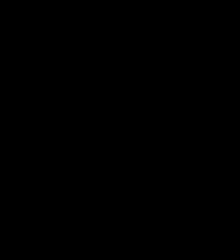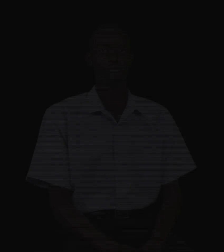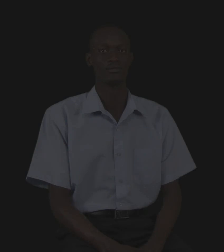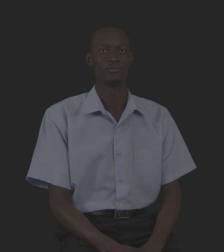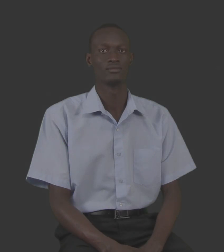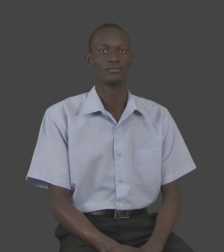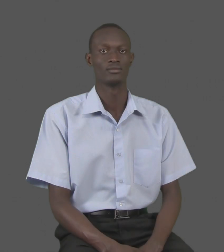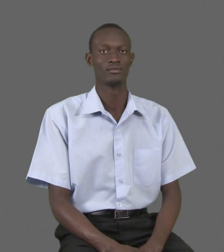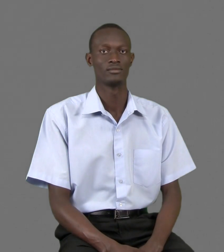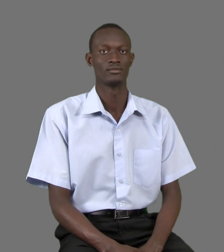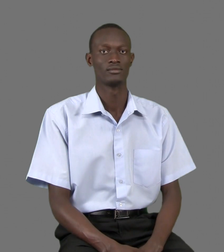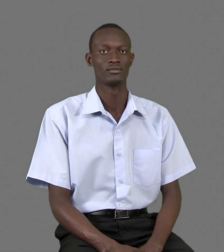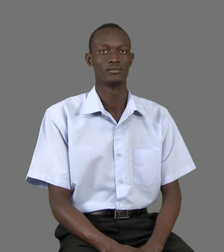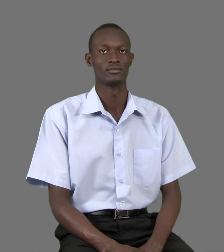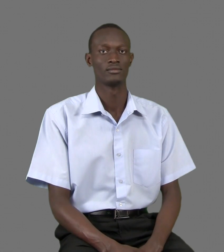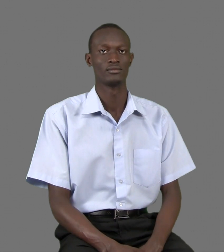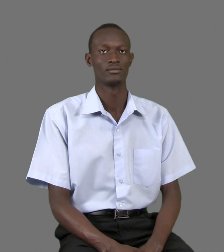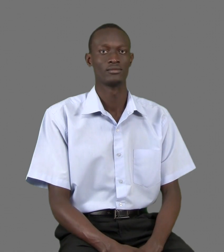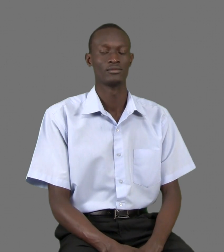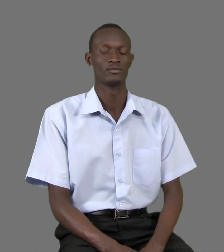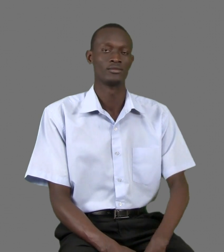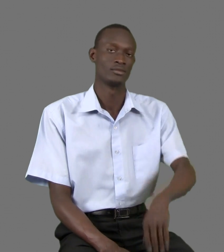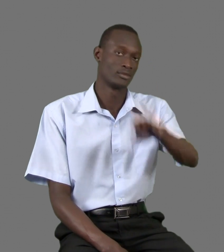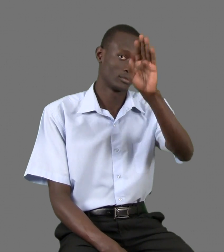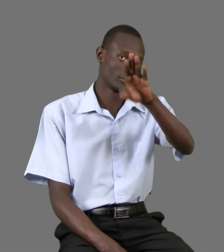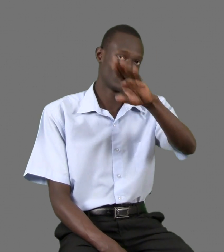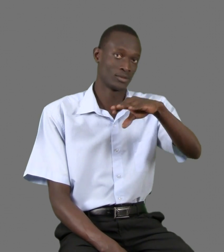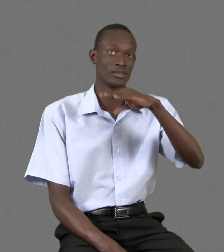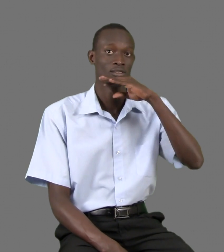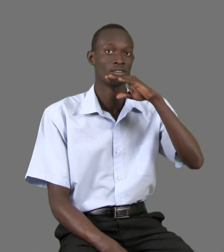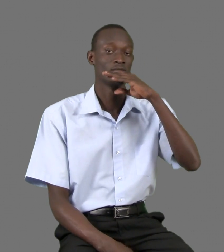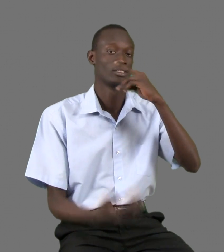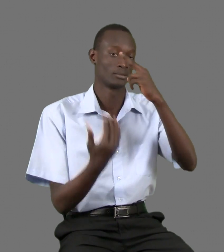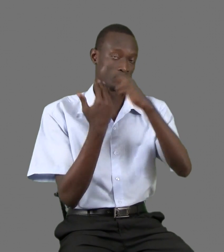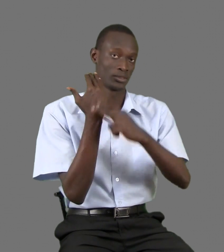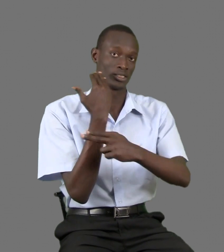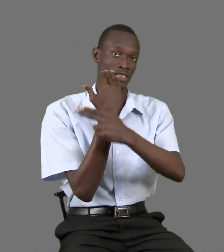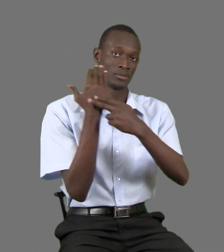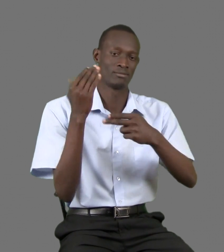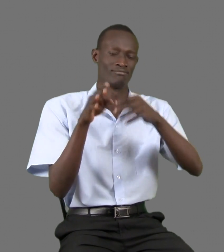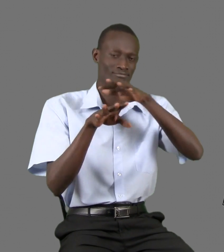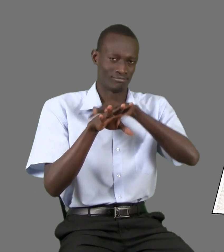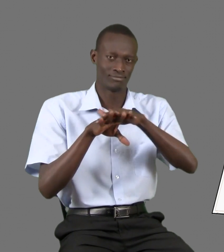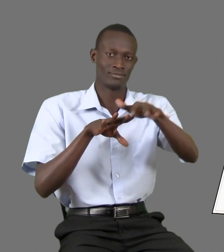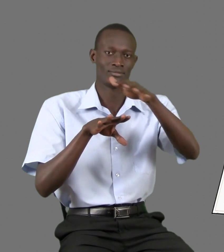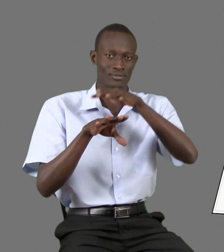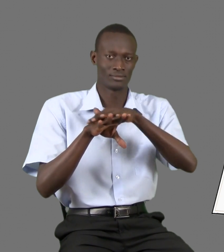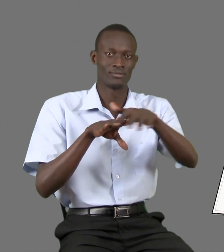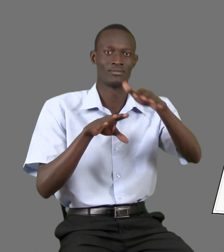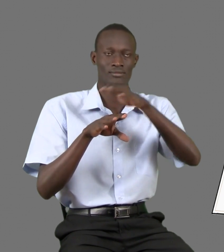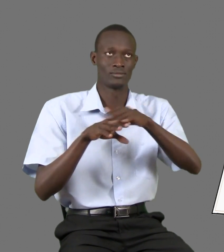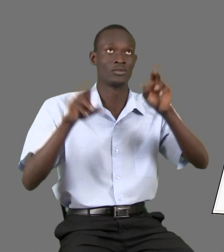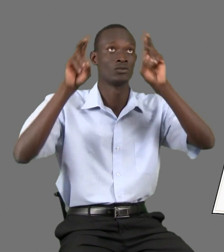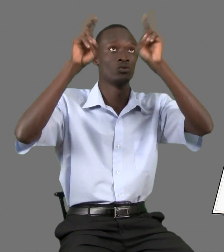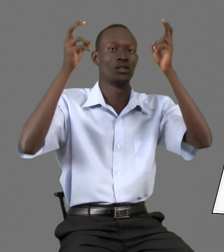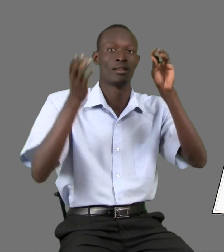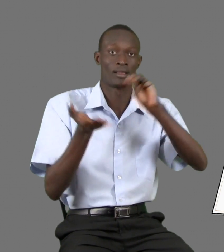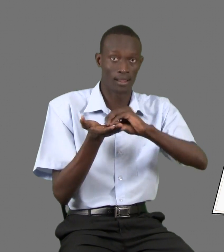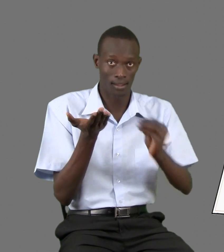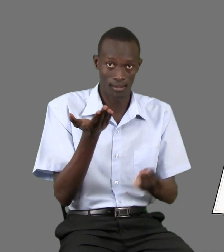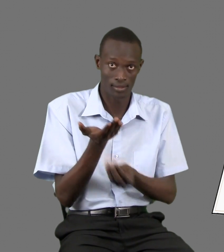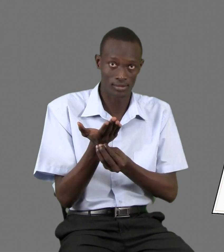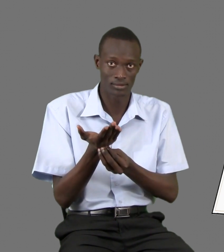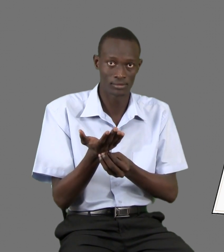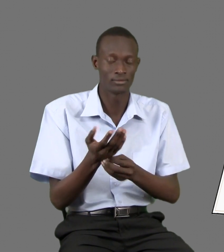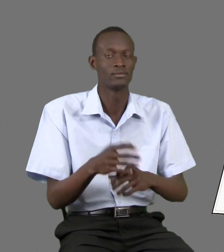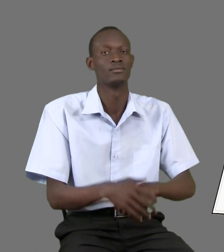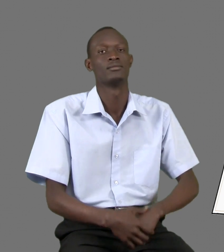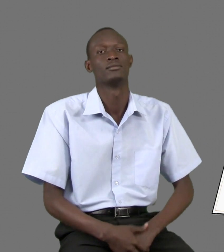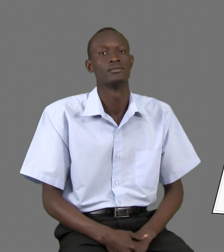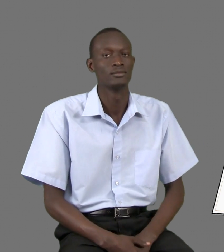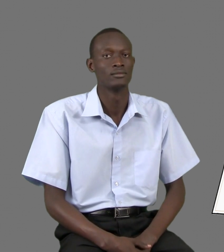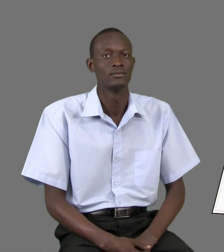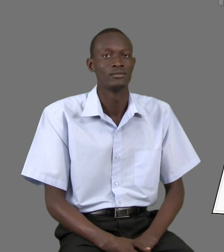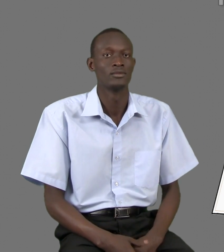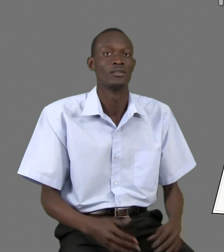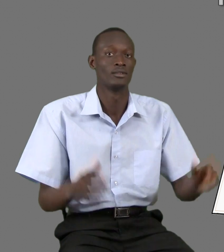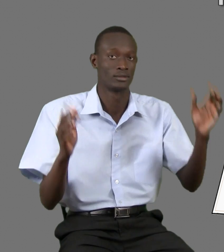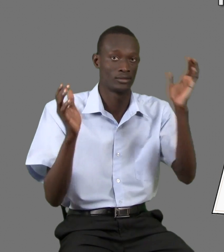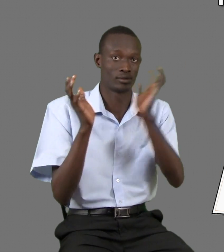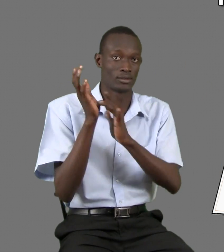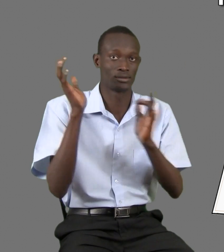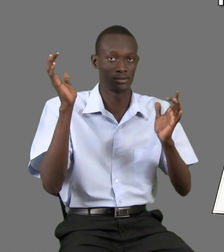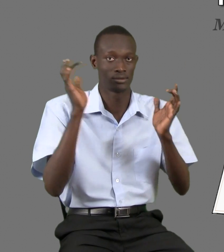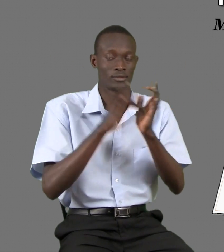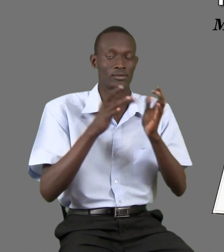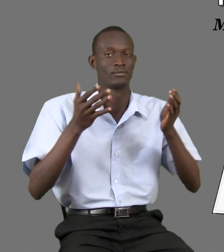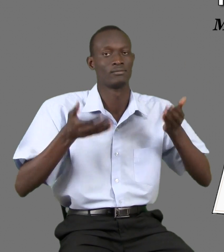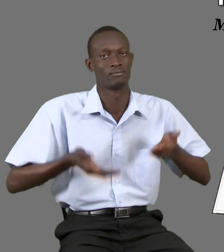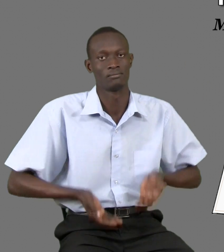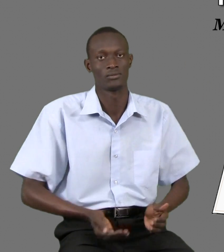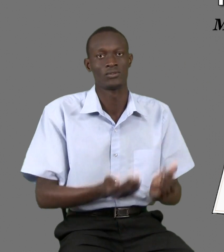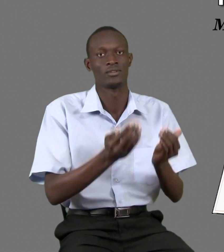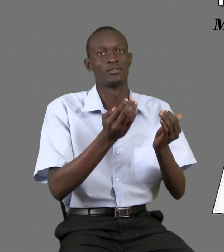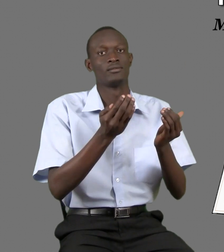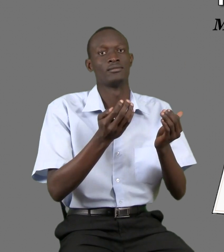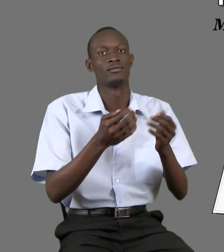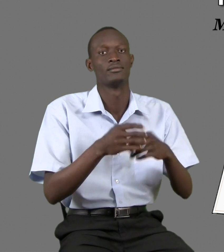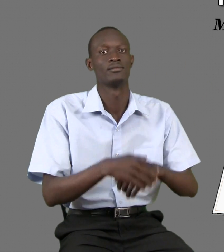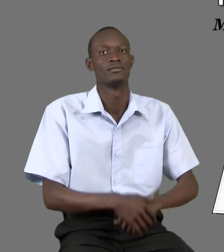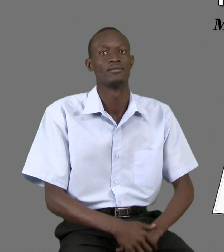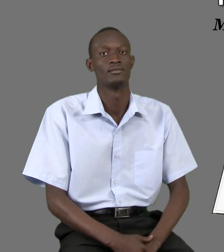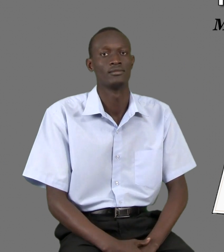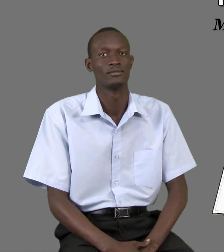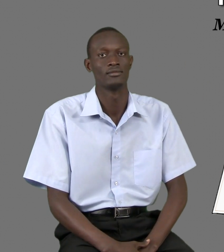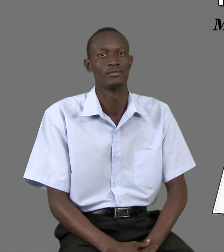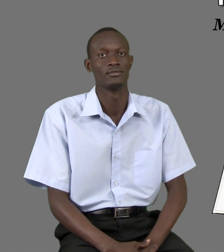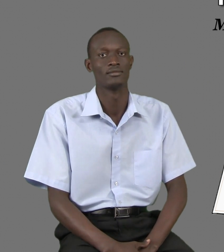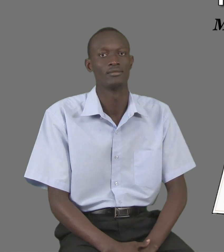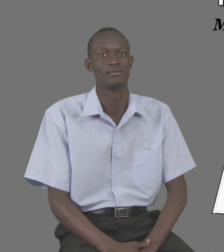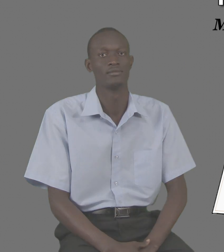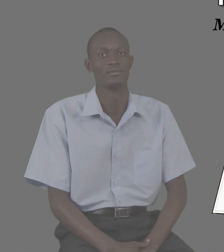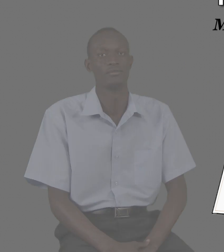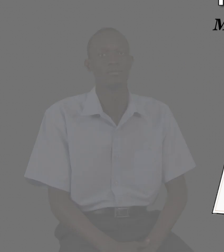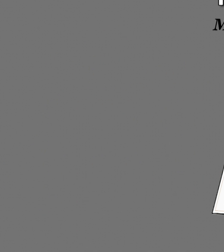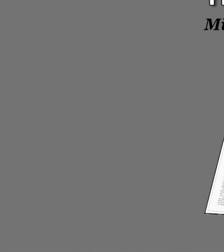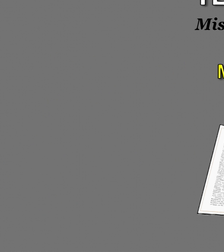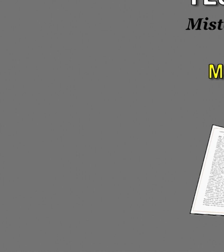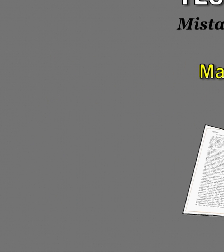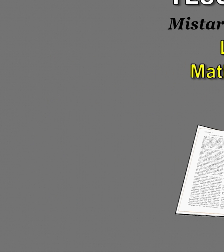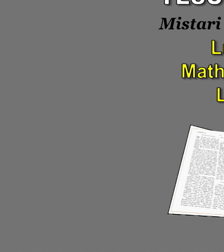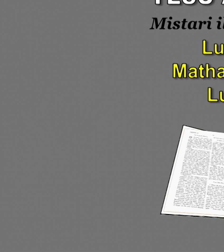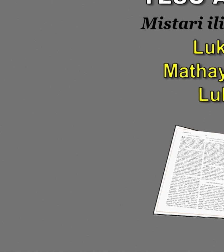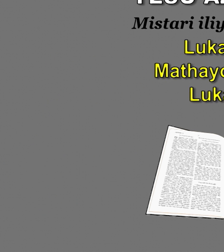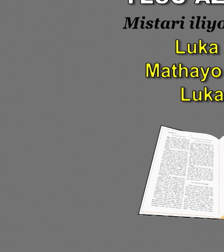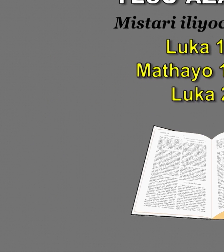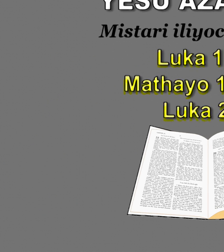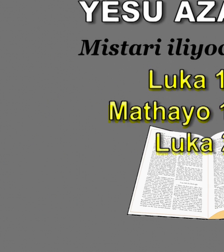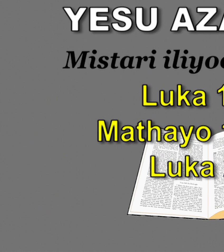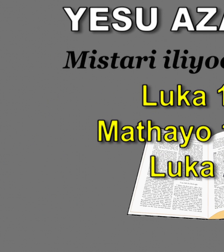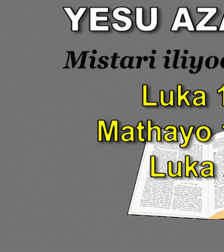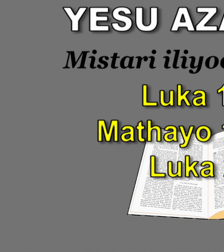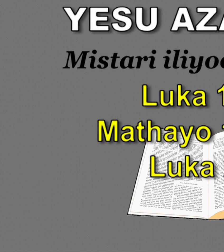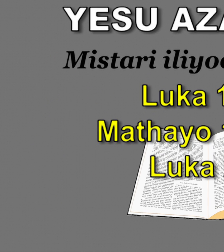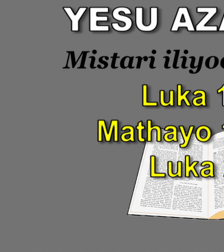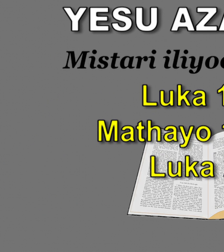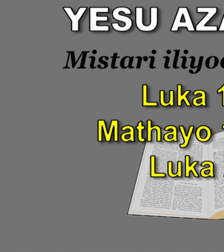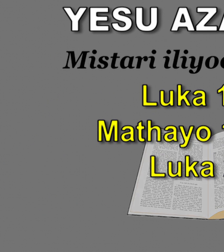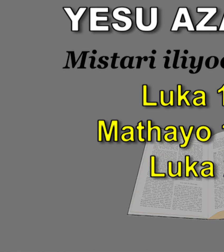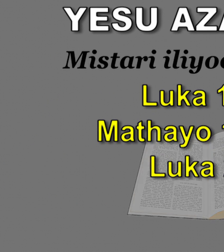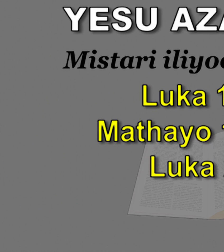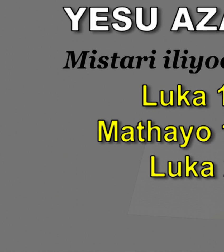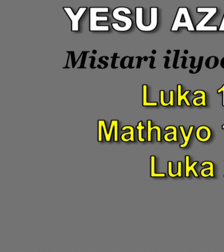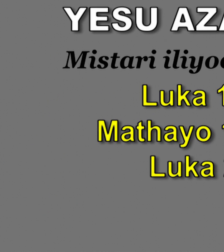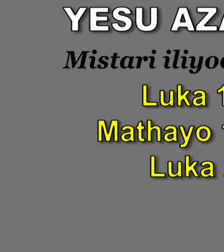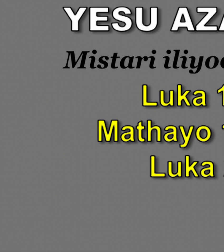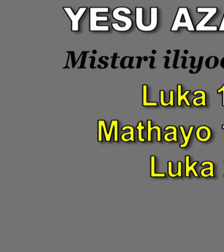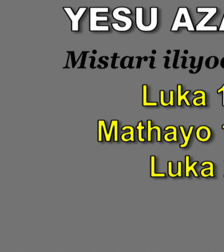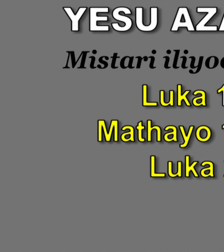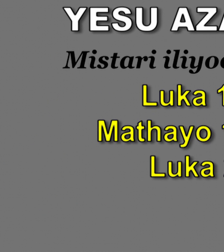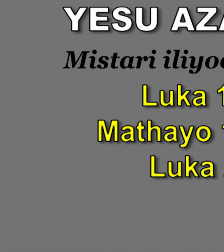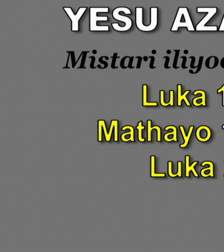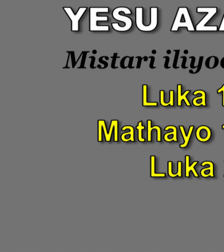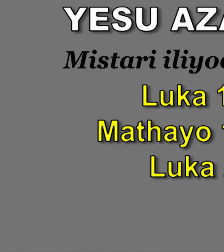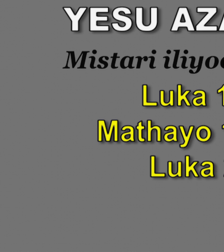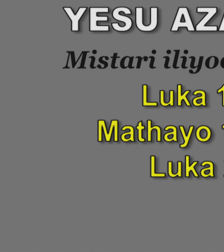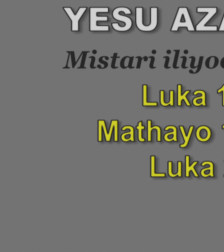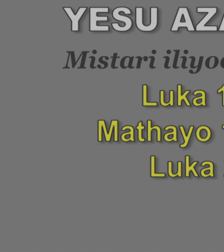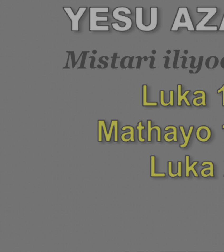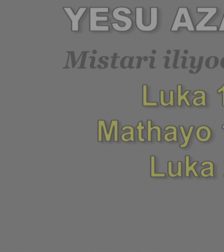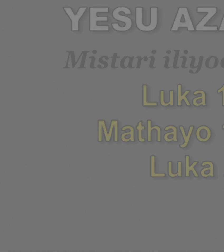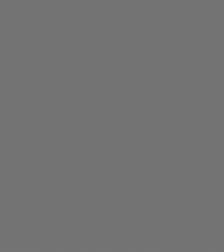Jesus is born